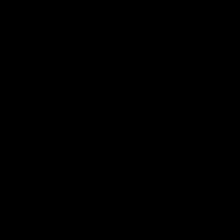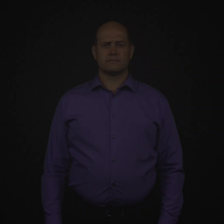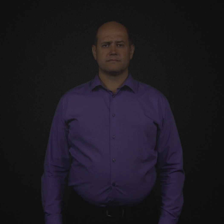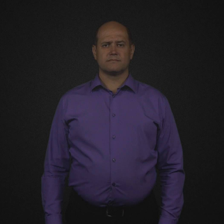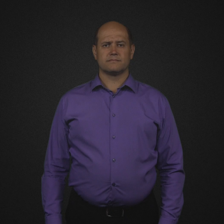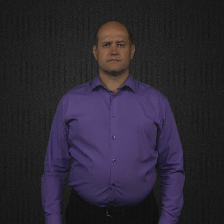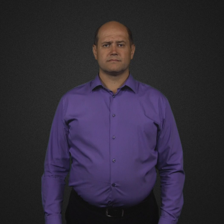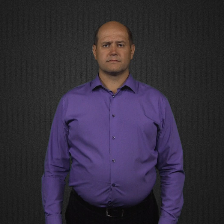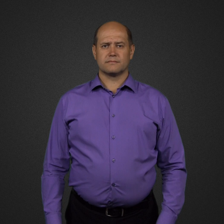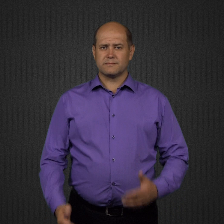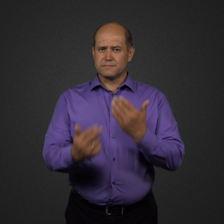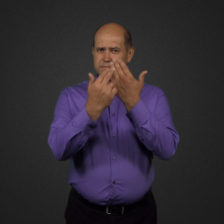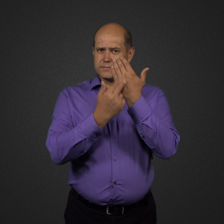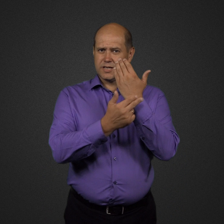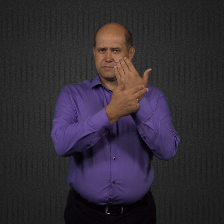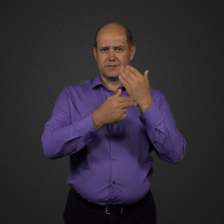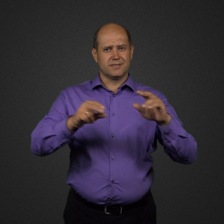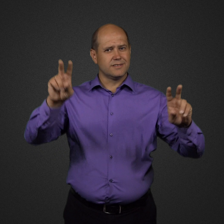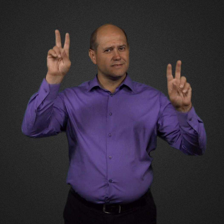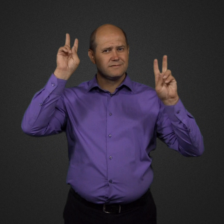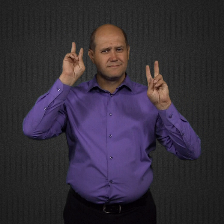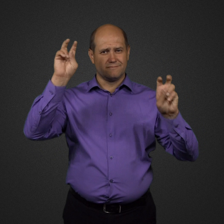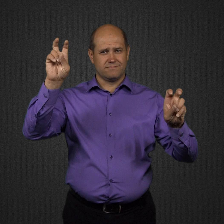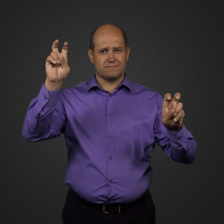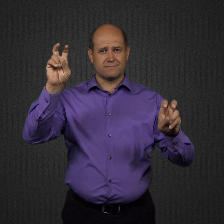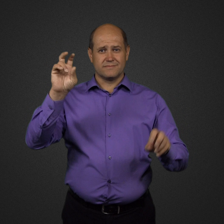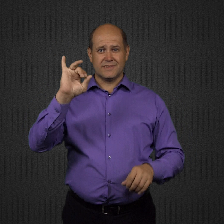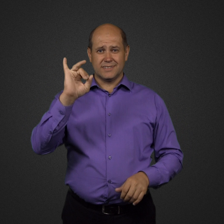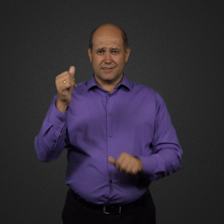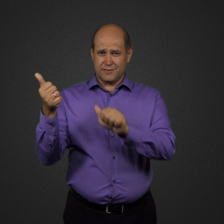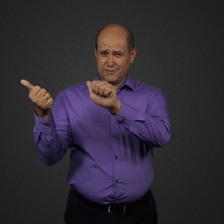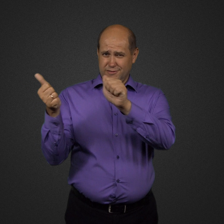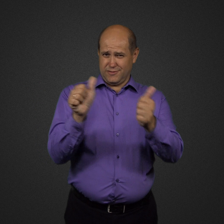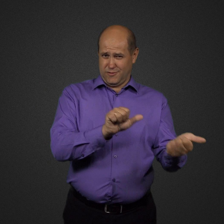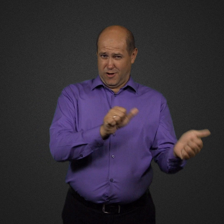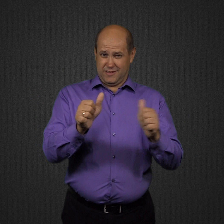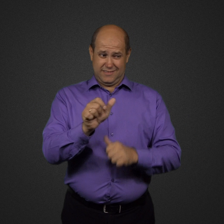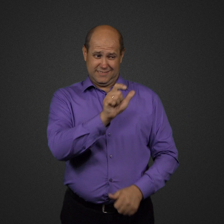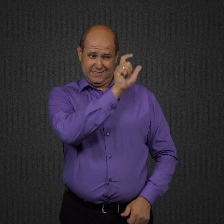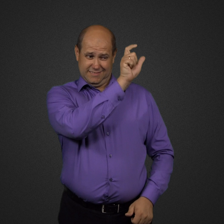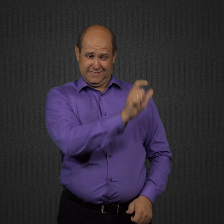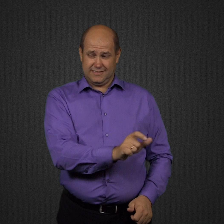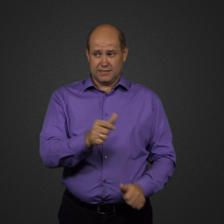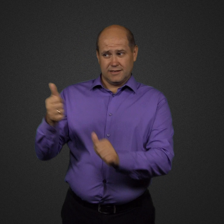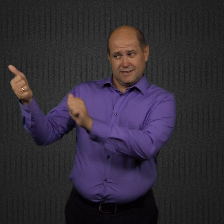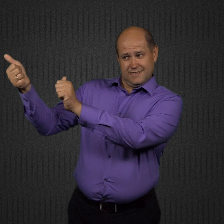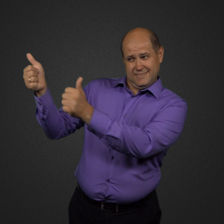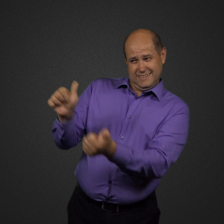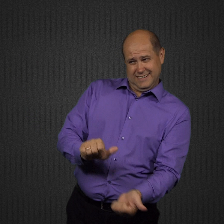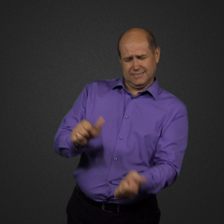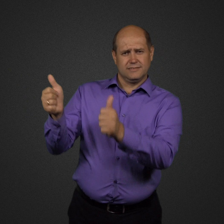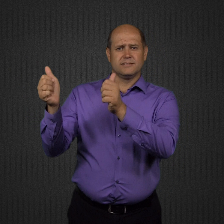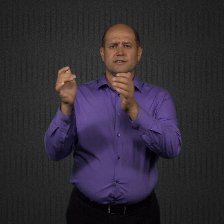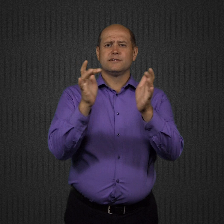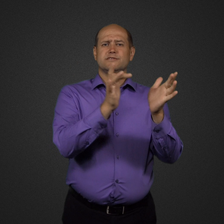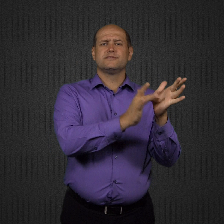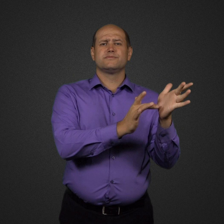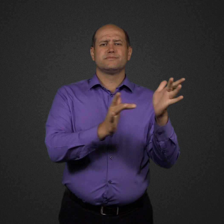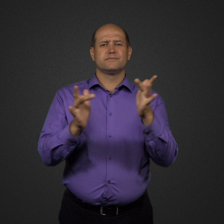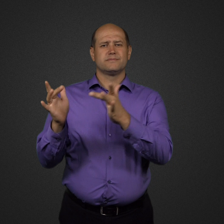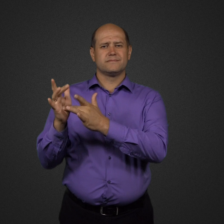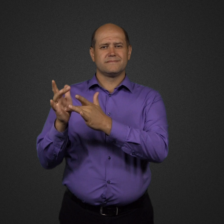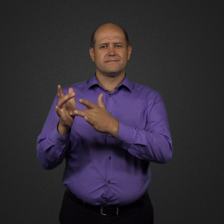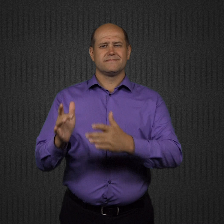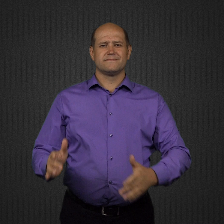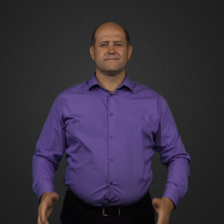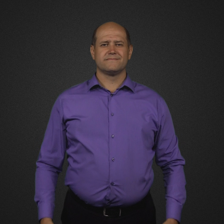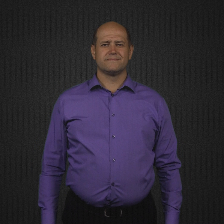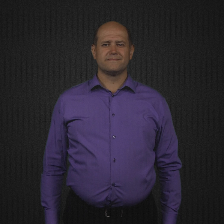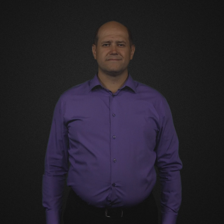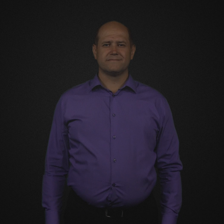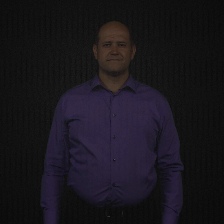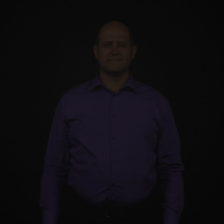John the Baptist baptizes Jesus